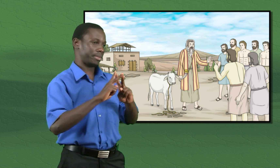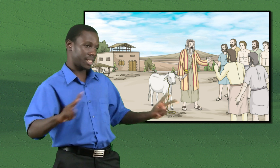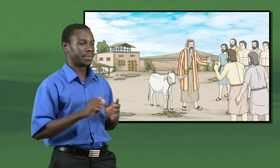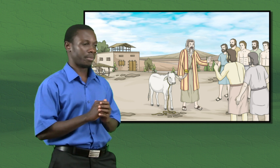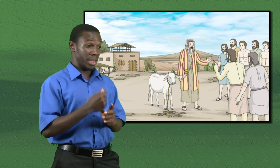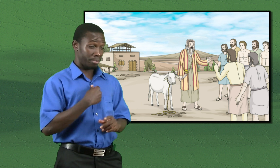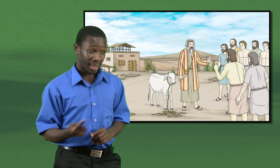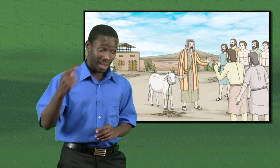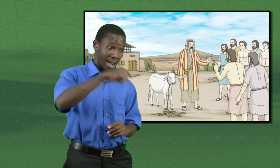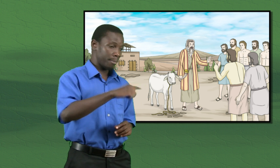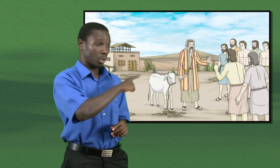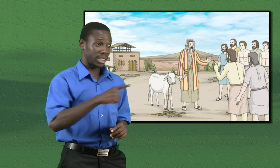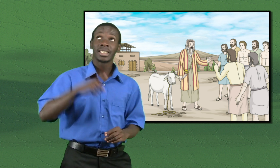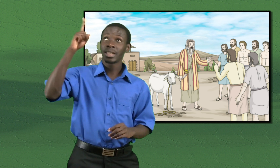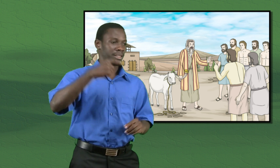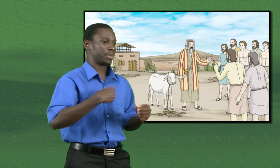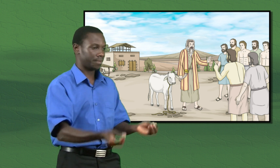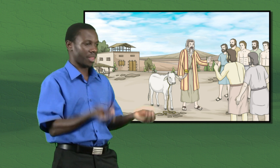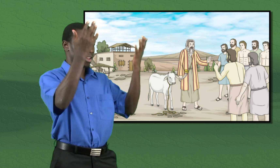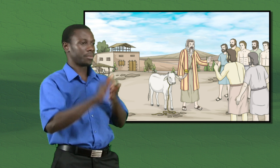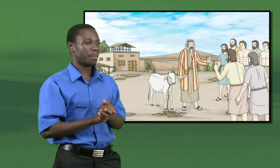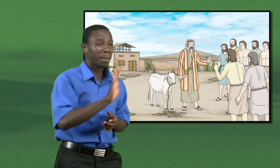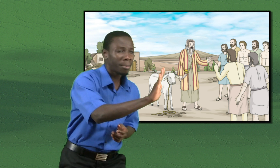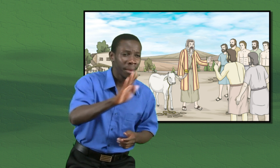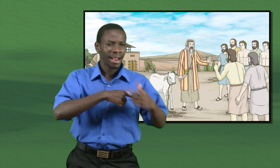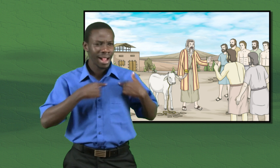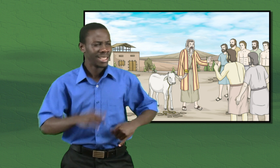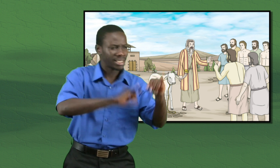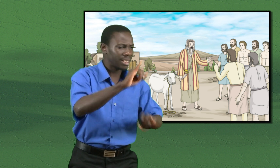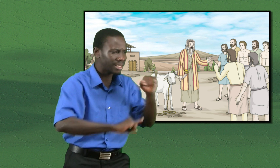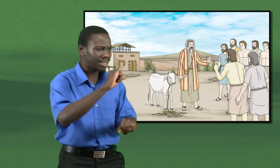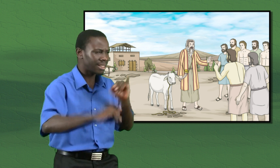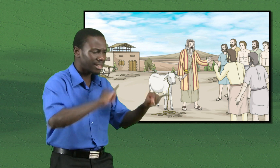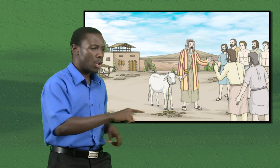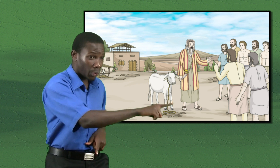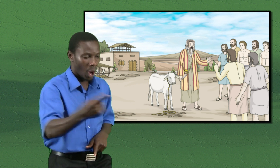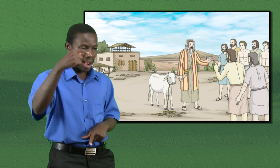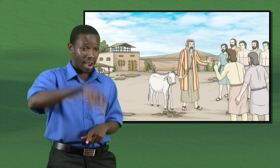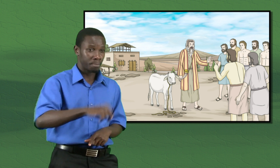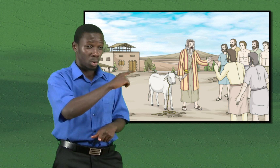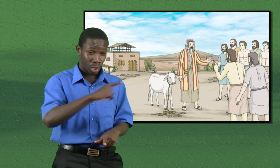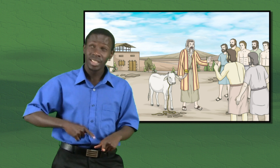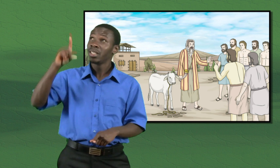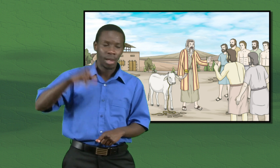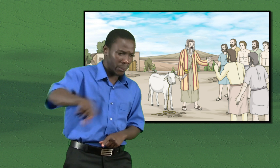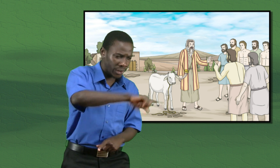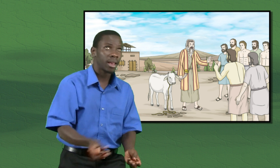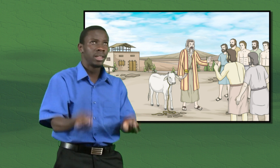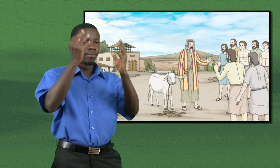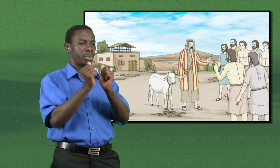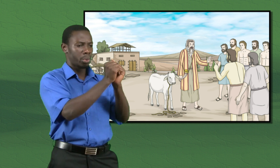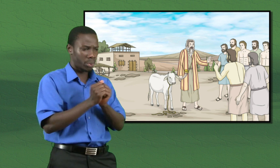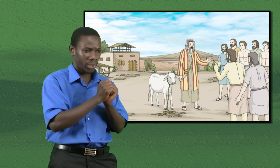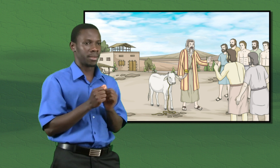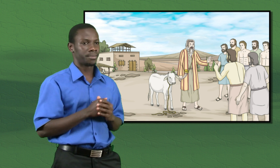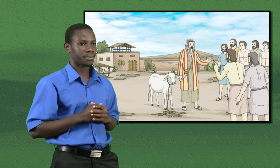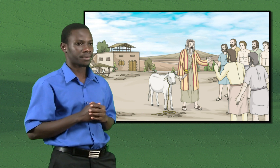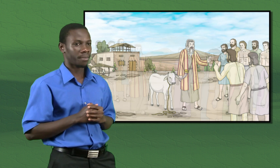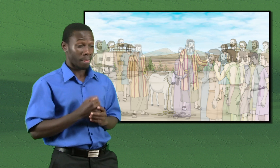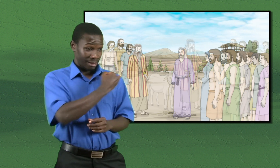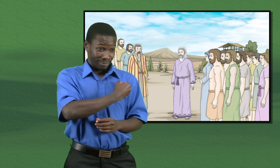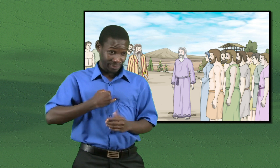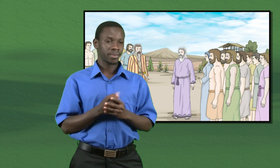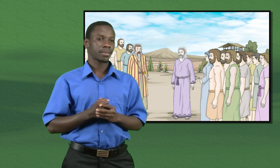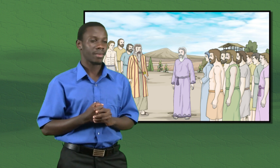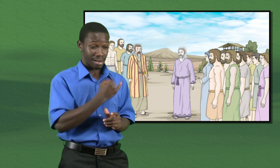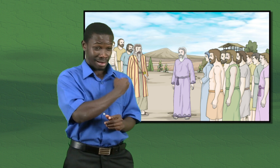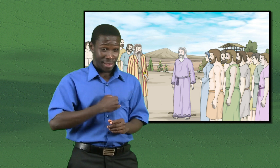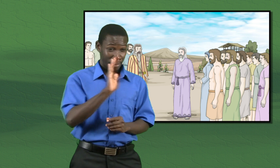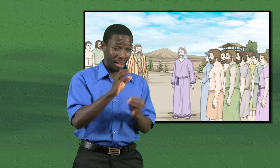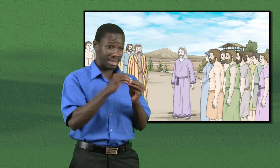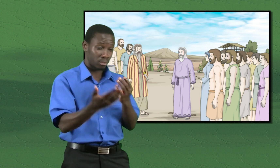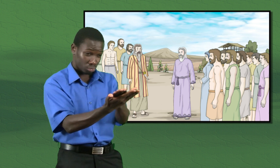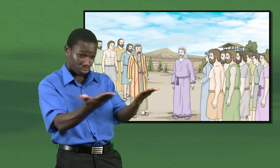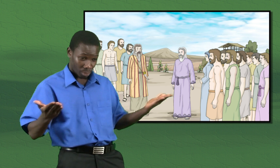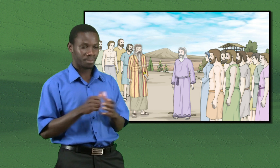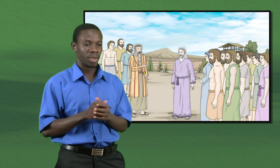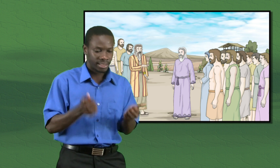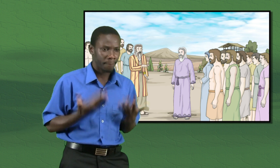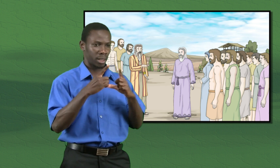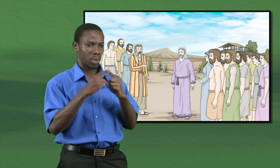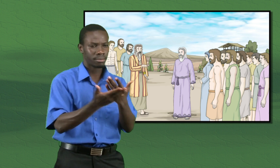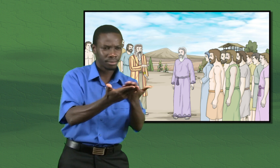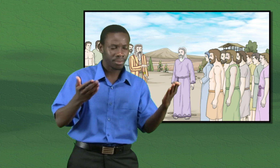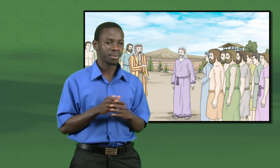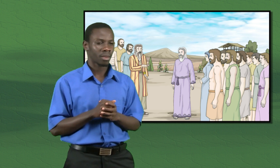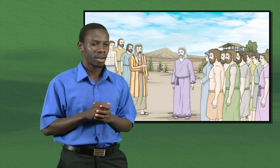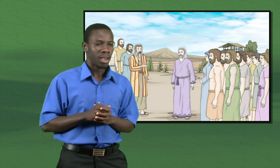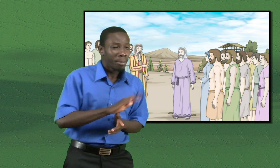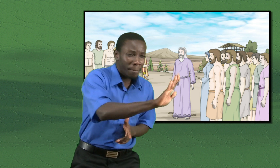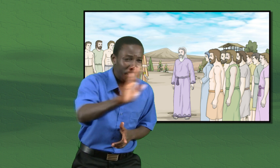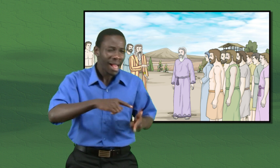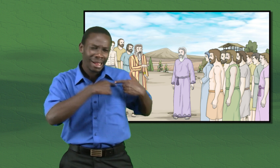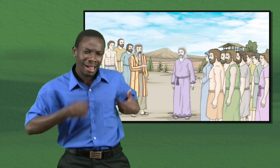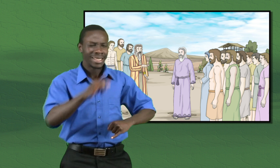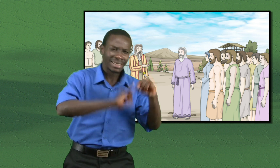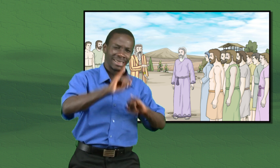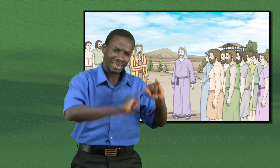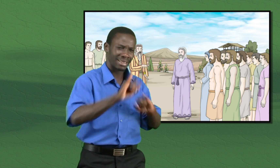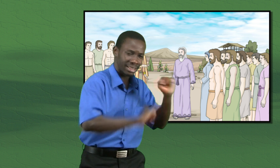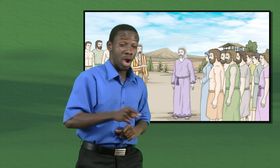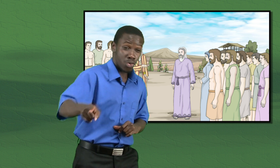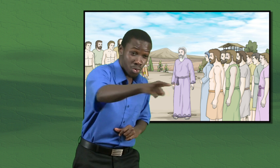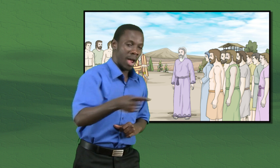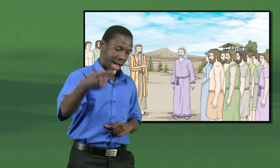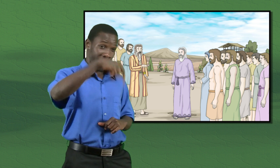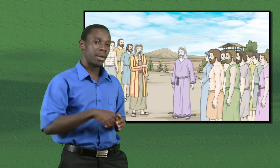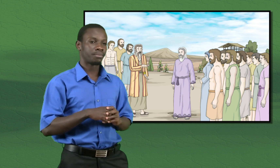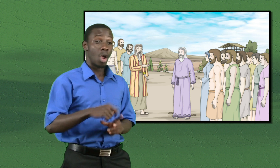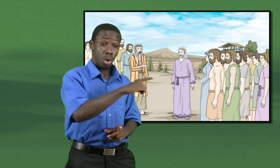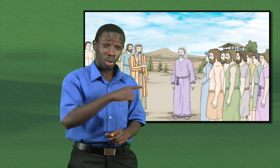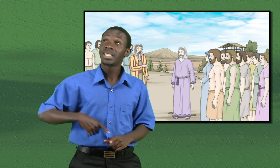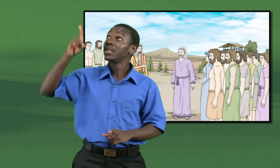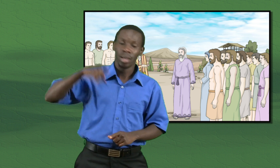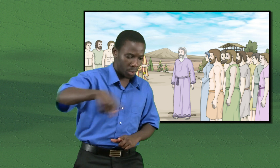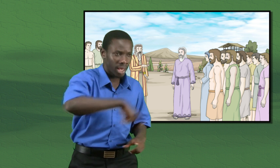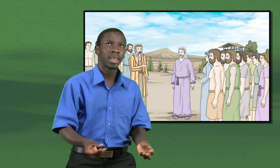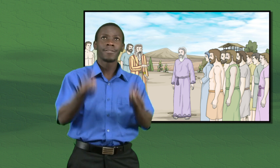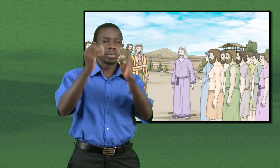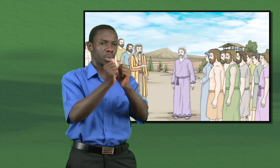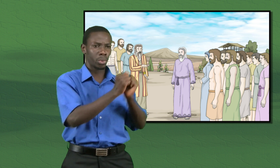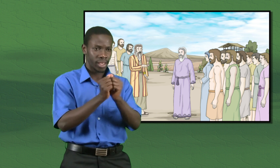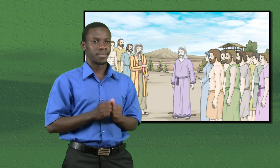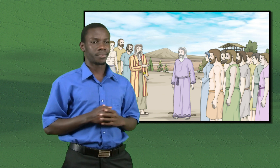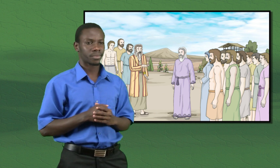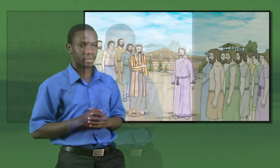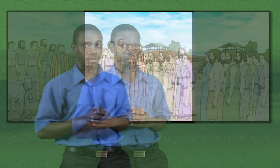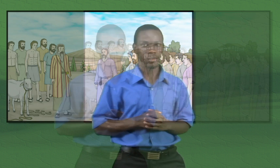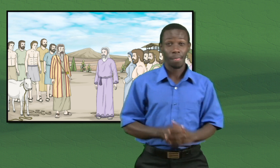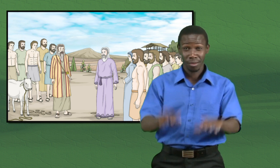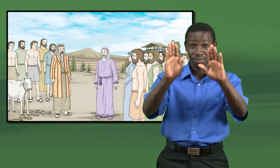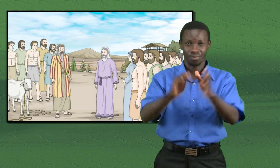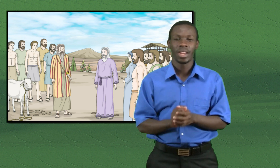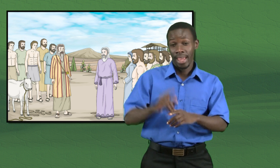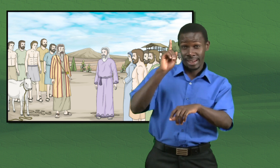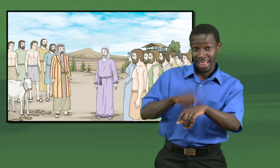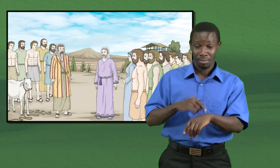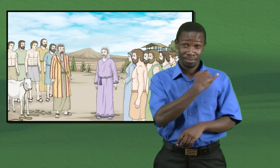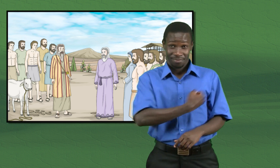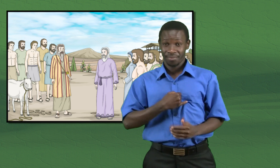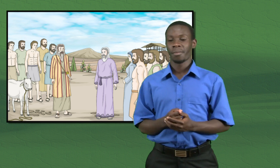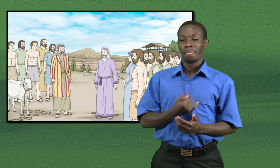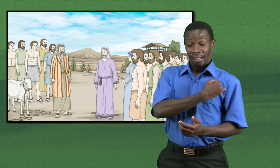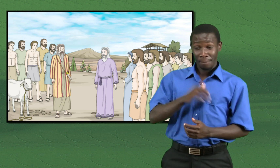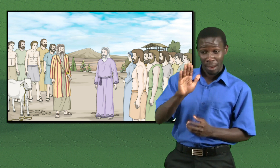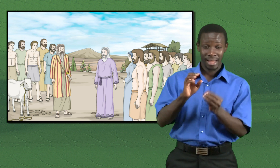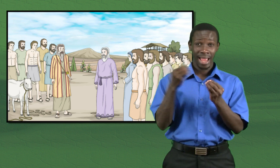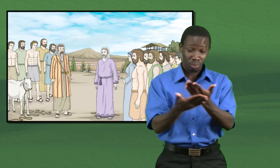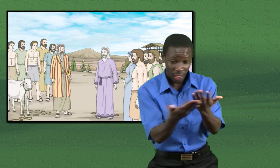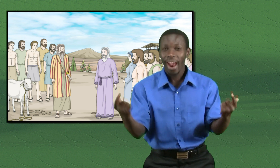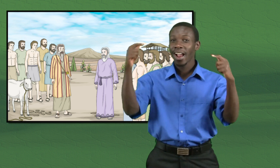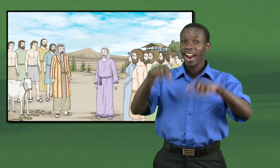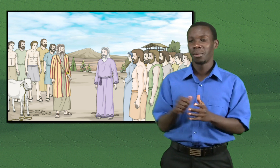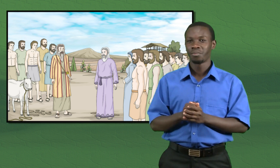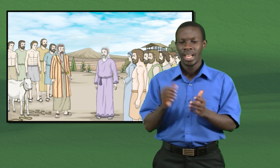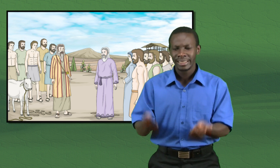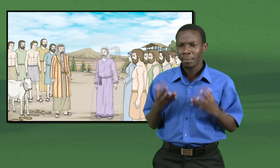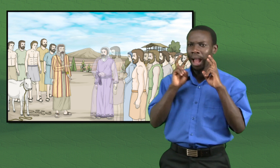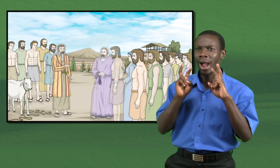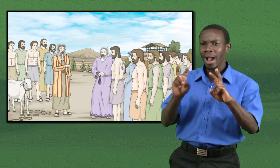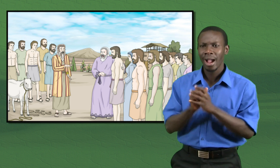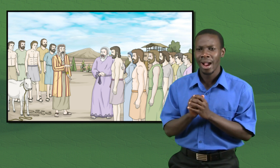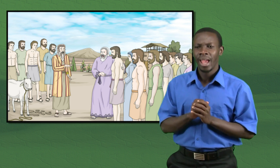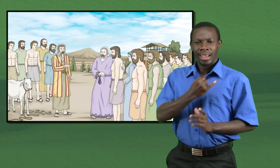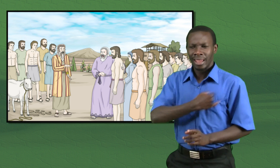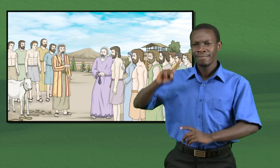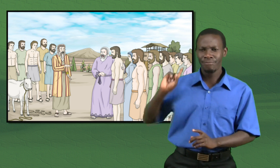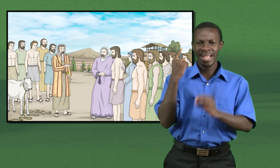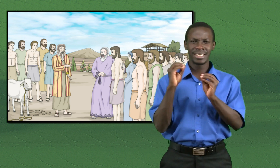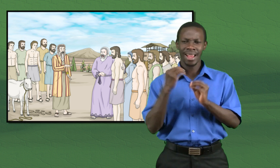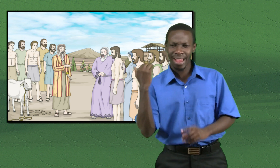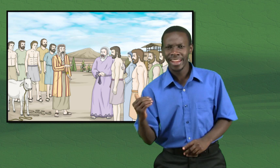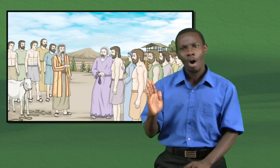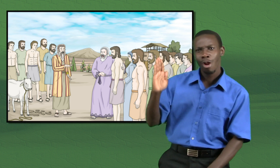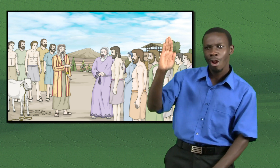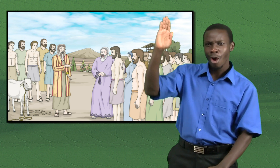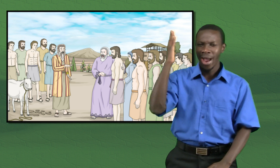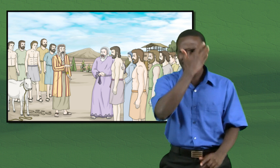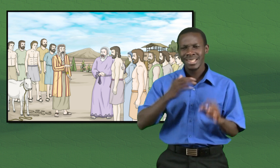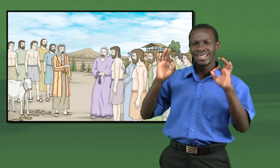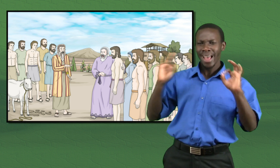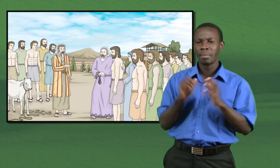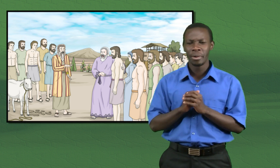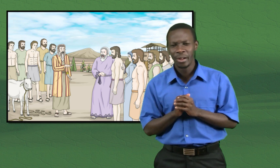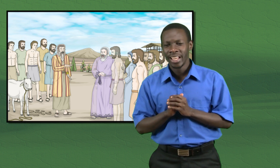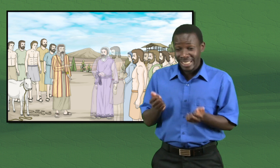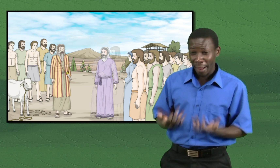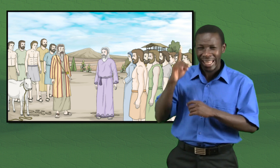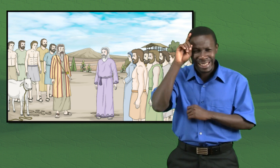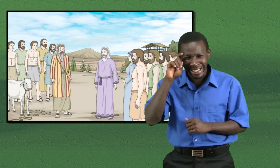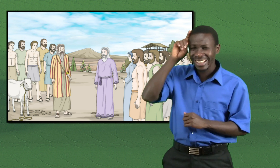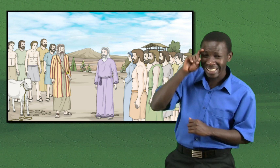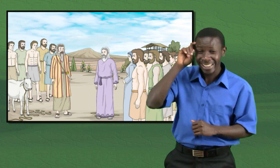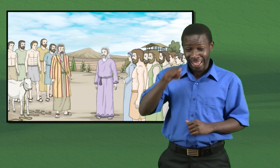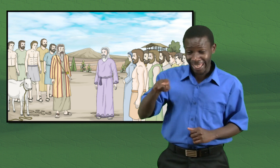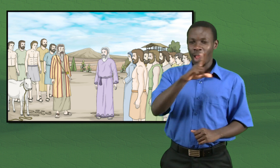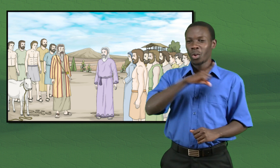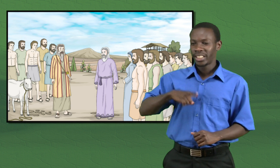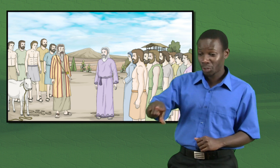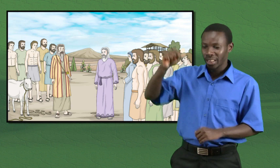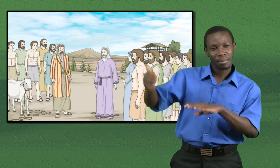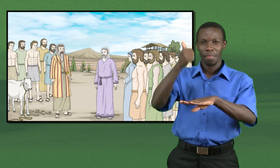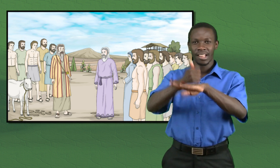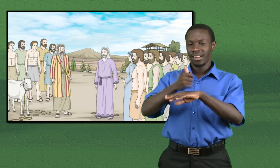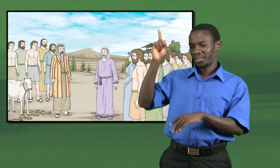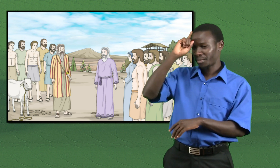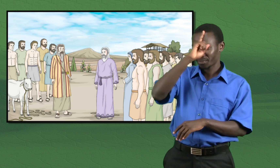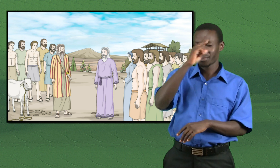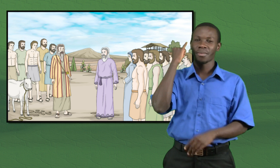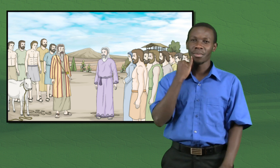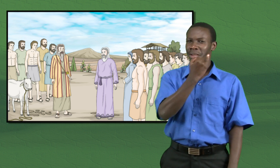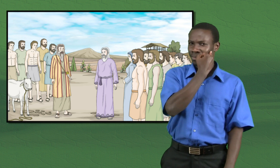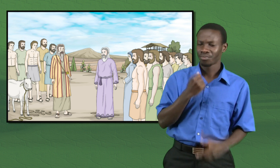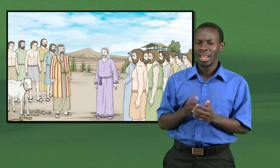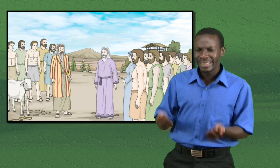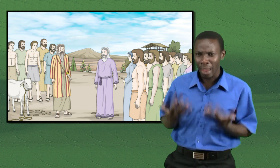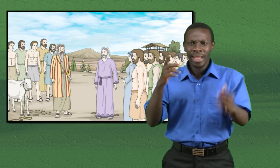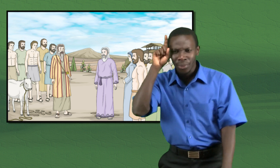Consecrate yourselves and come with me to the sacrifice.” Then he consecrated Jesse and his sons and invited them to the sacrifice. When they arrived, Samuel saw Eliab and said, “Surely here before the LORD is His anointed.”